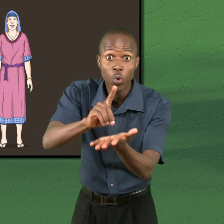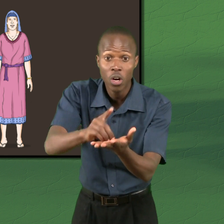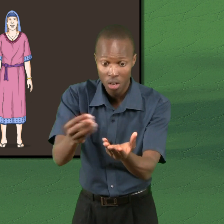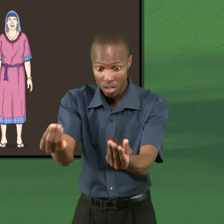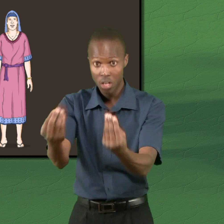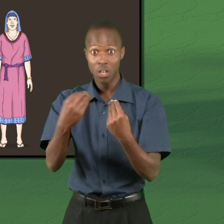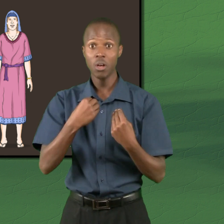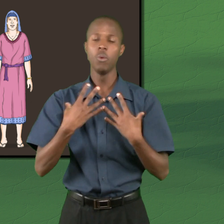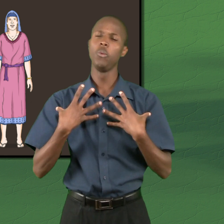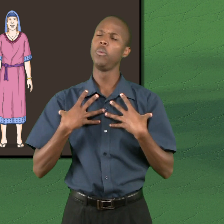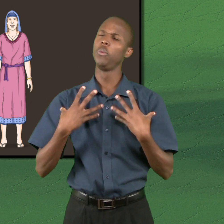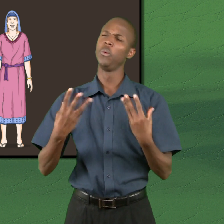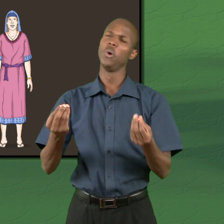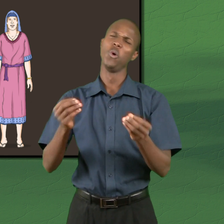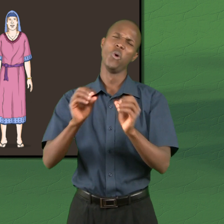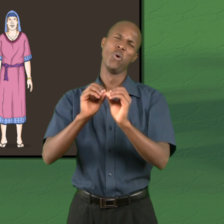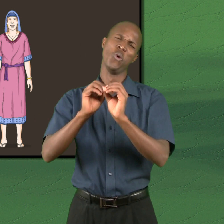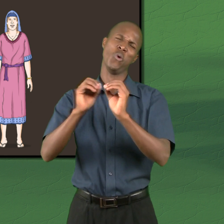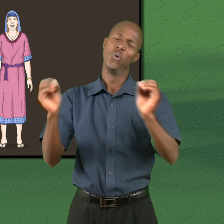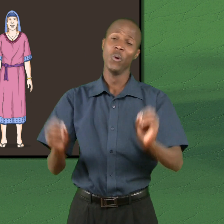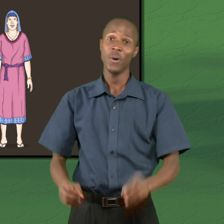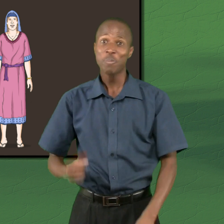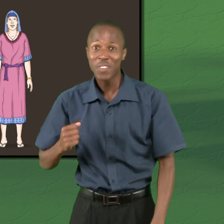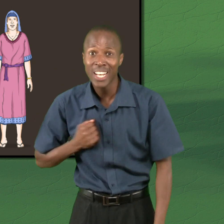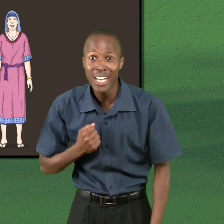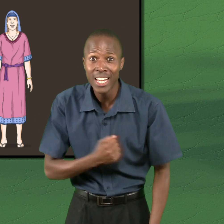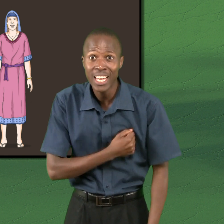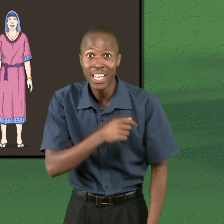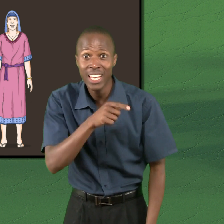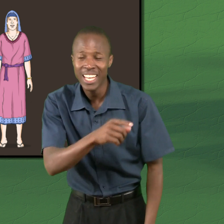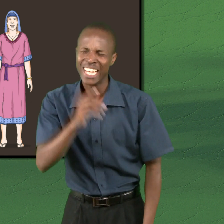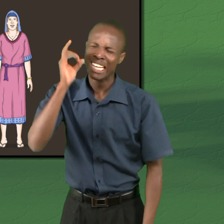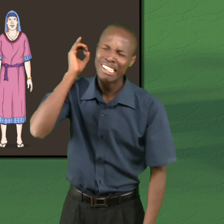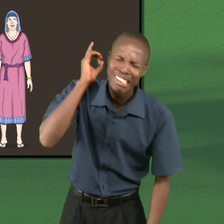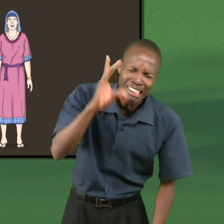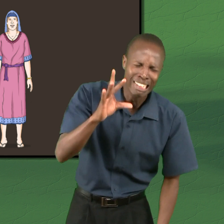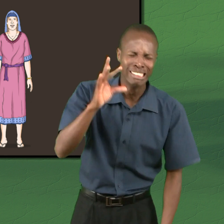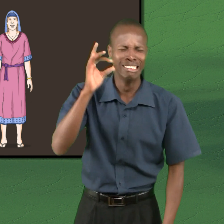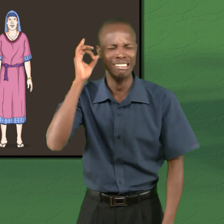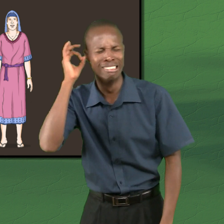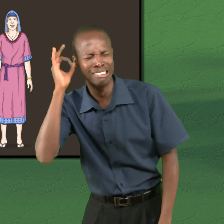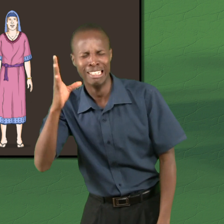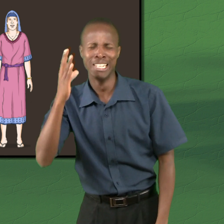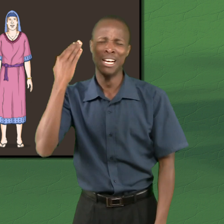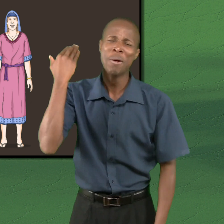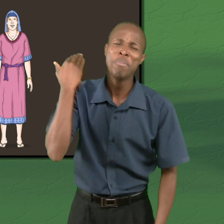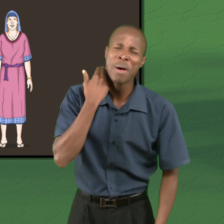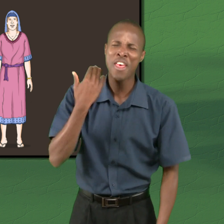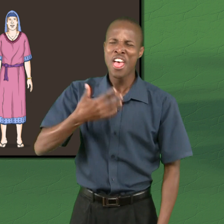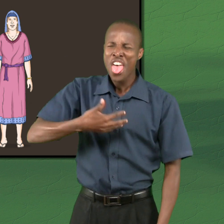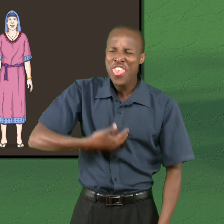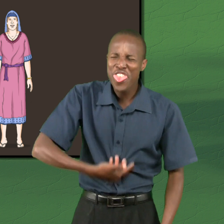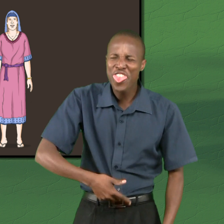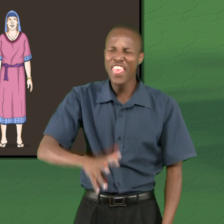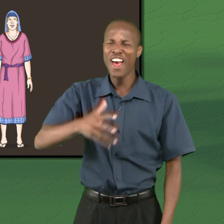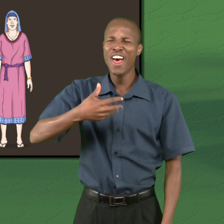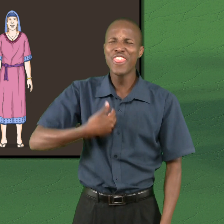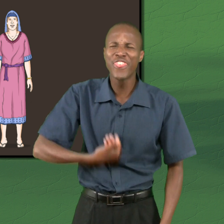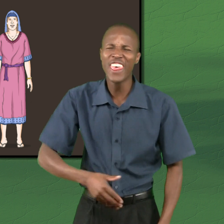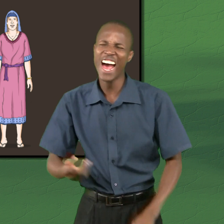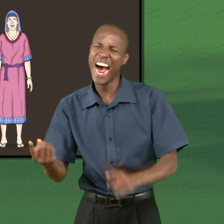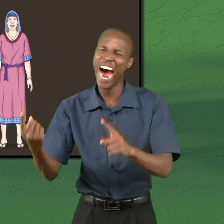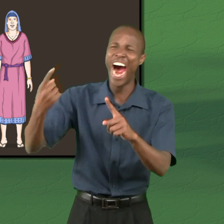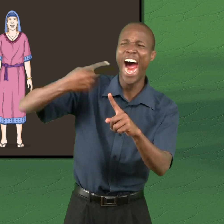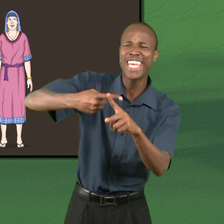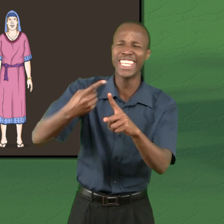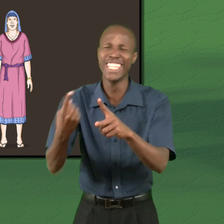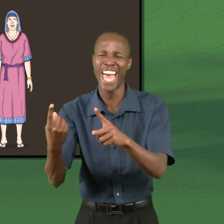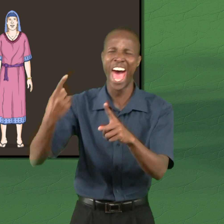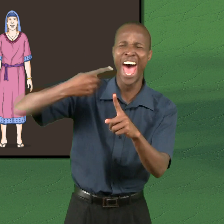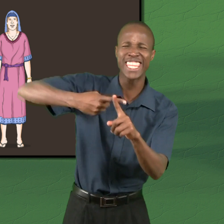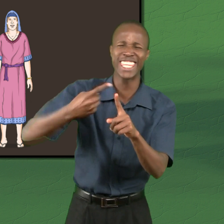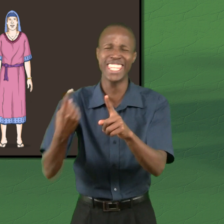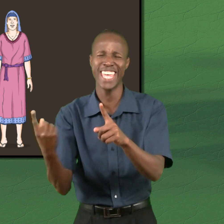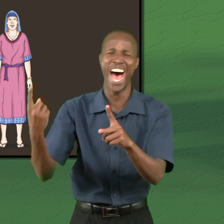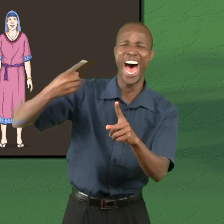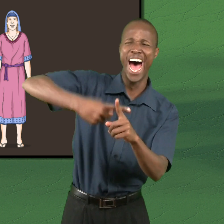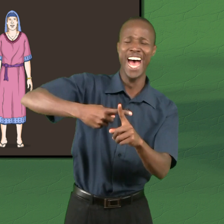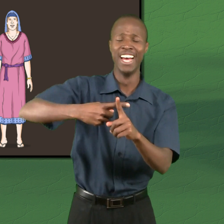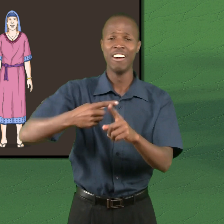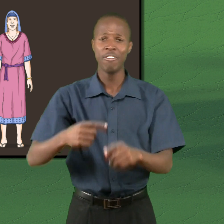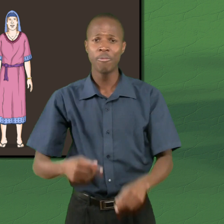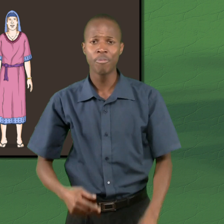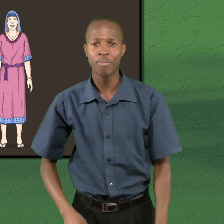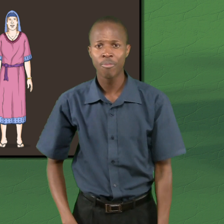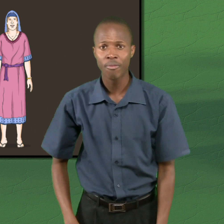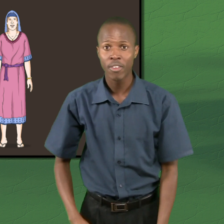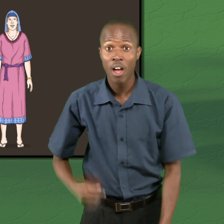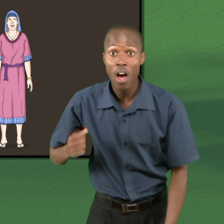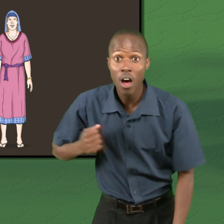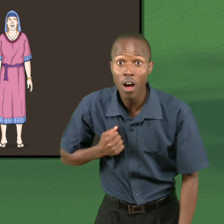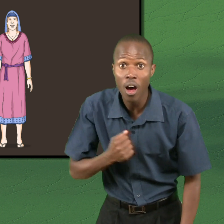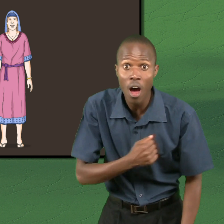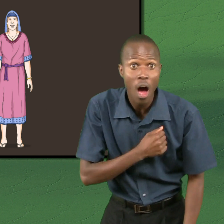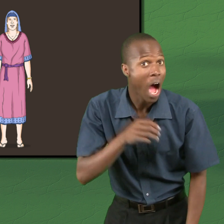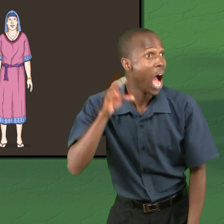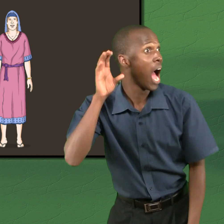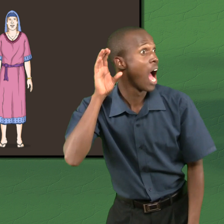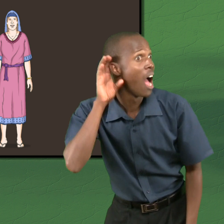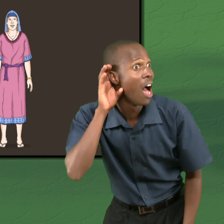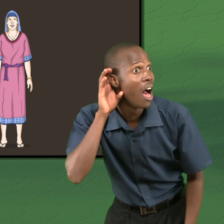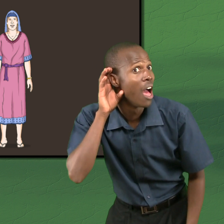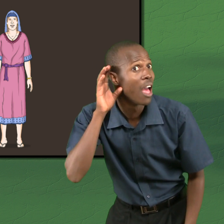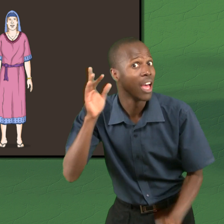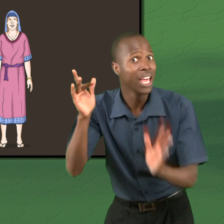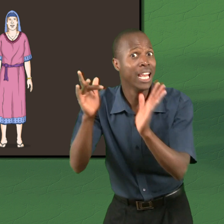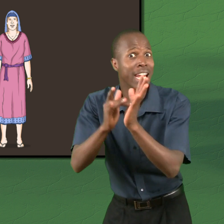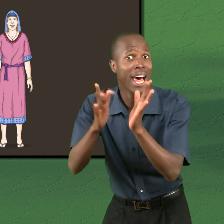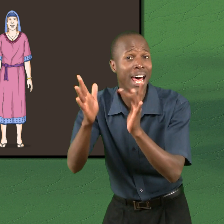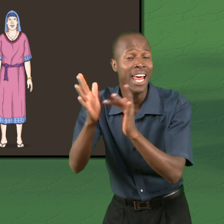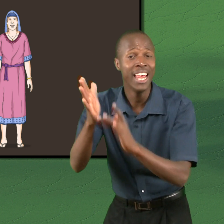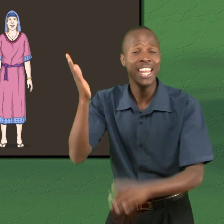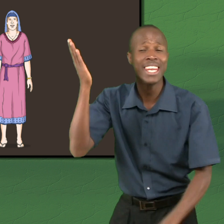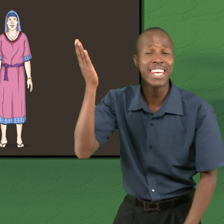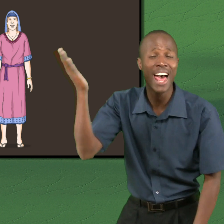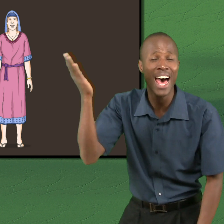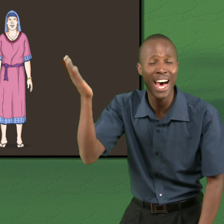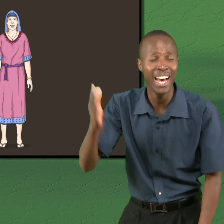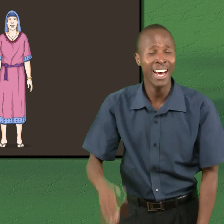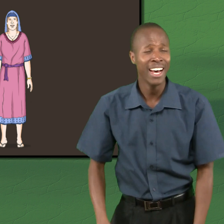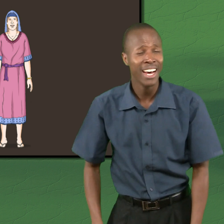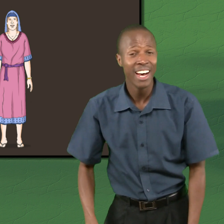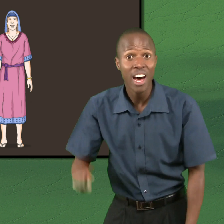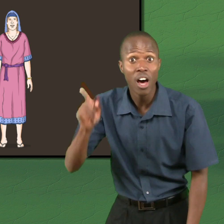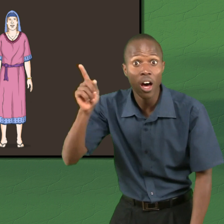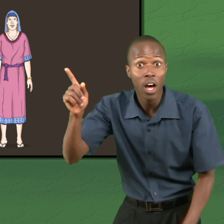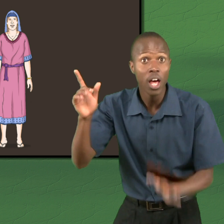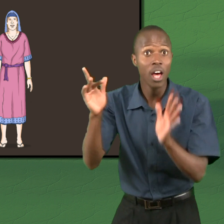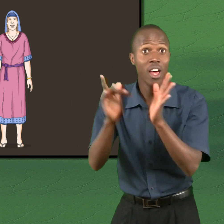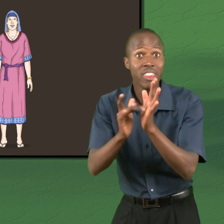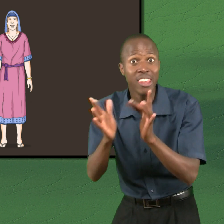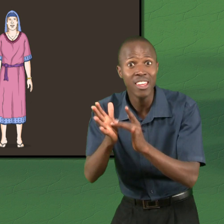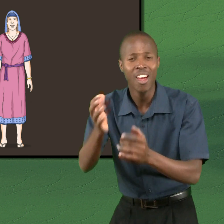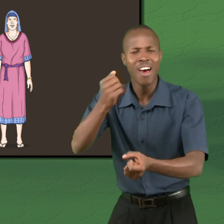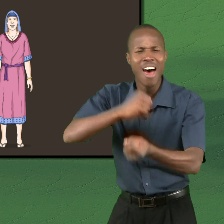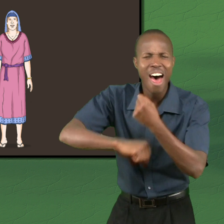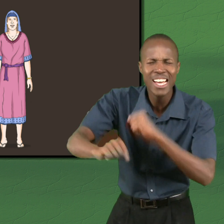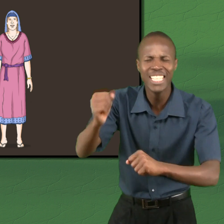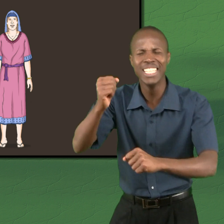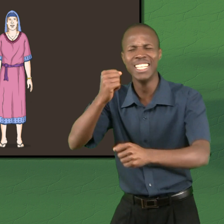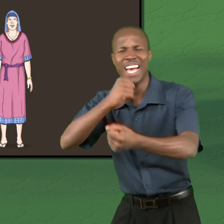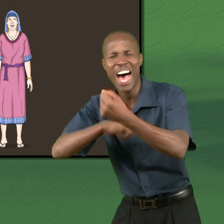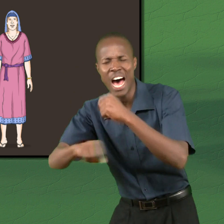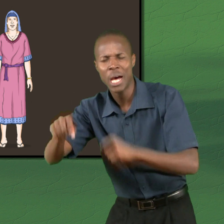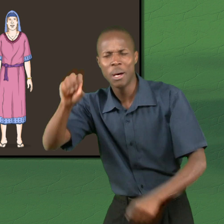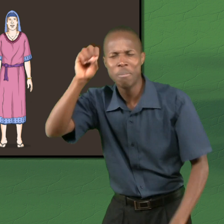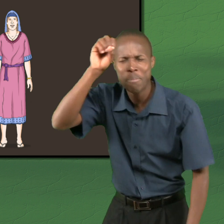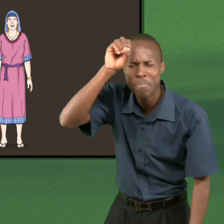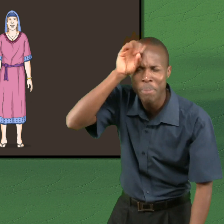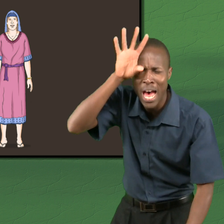Instead, her condition had only grown worse.